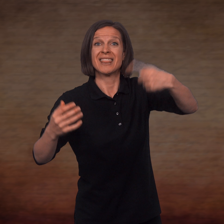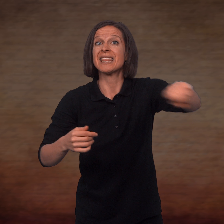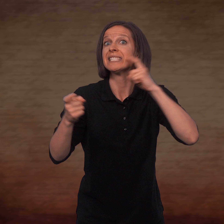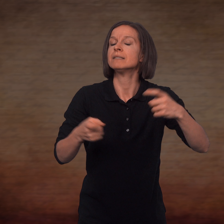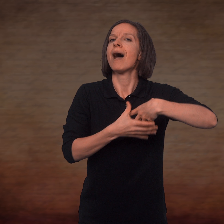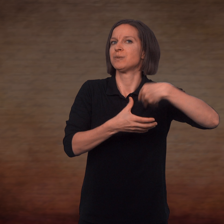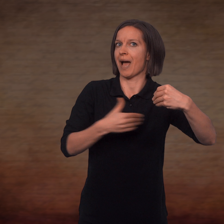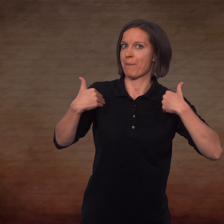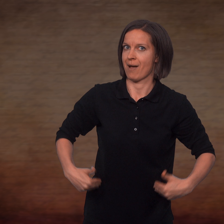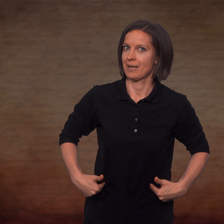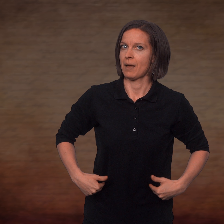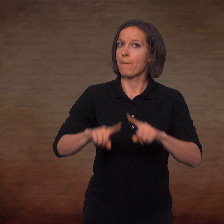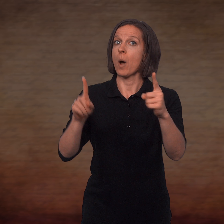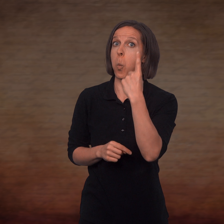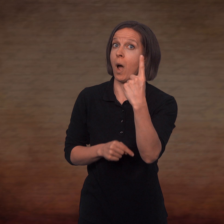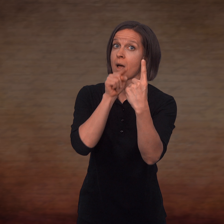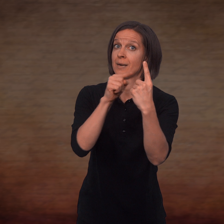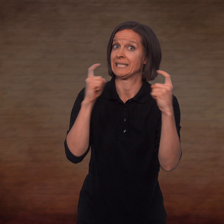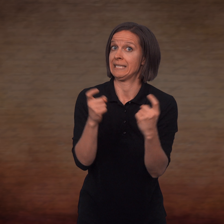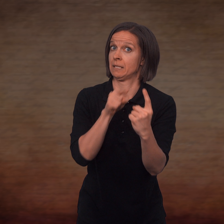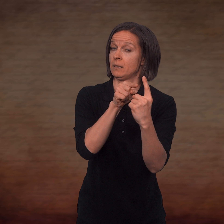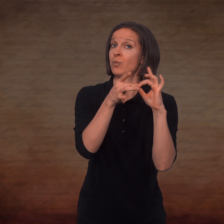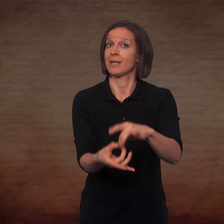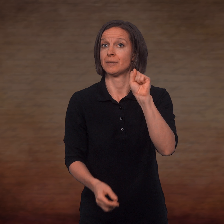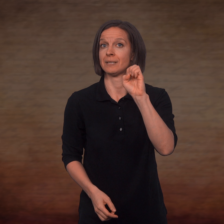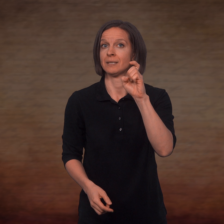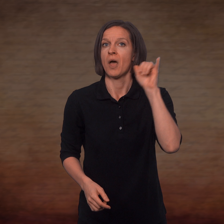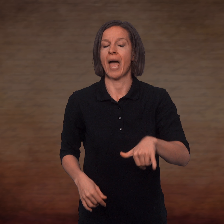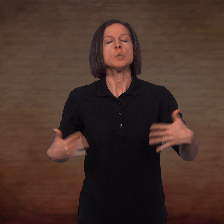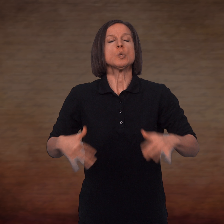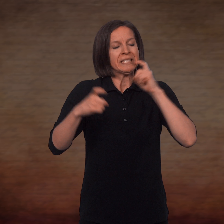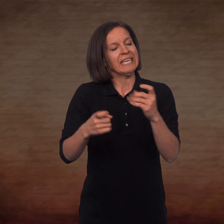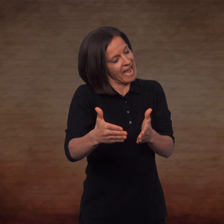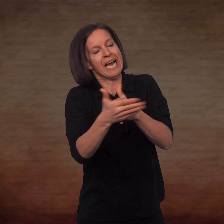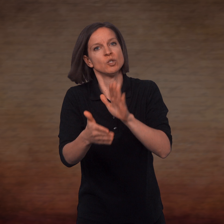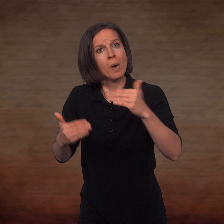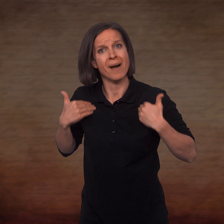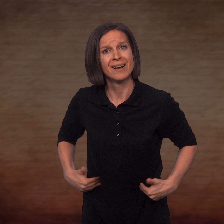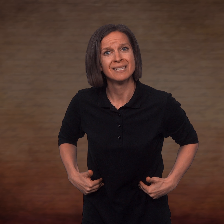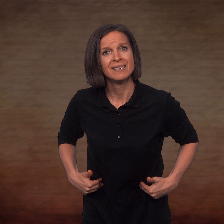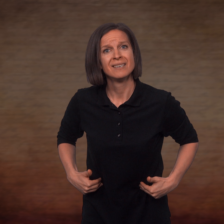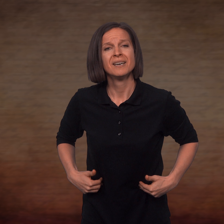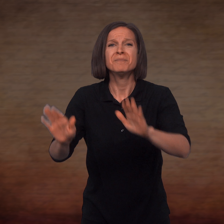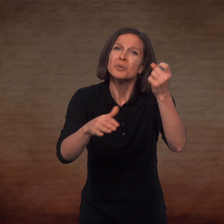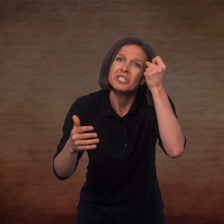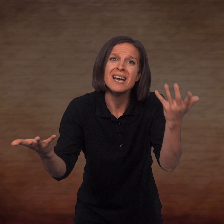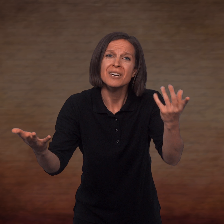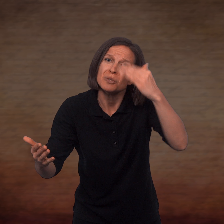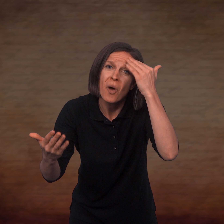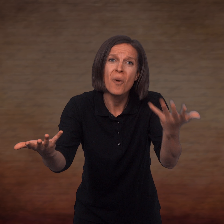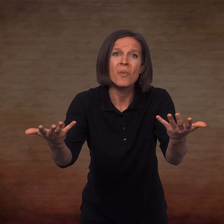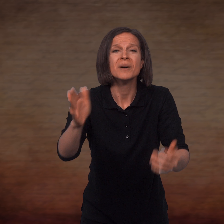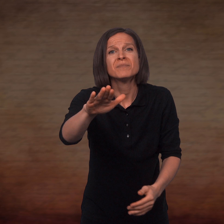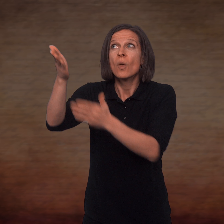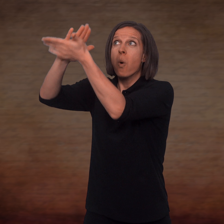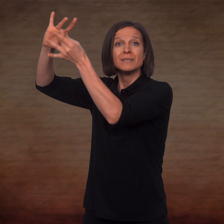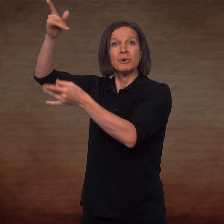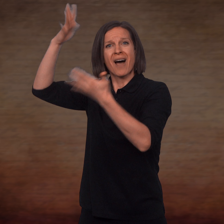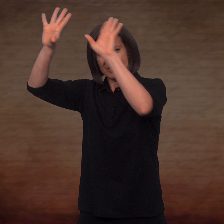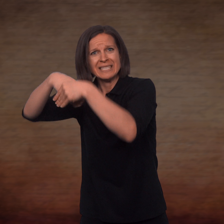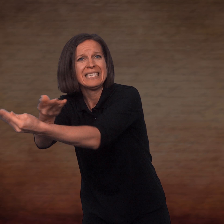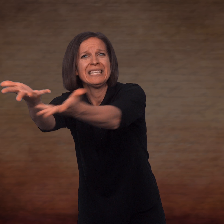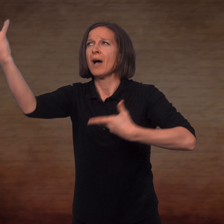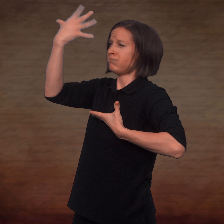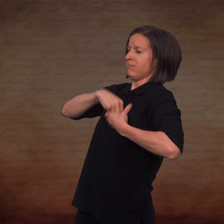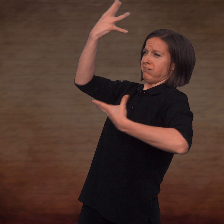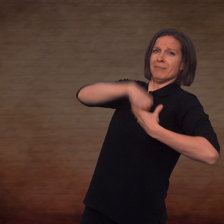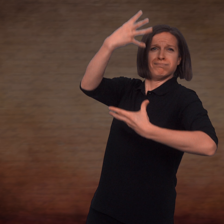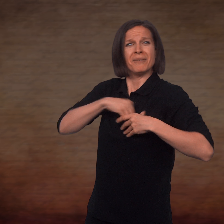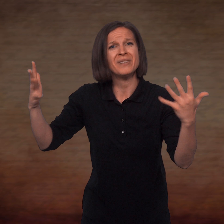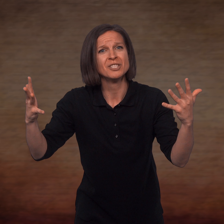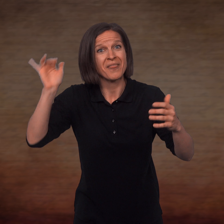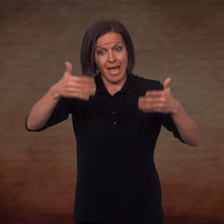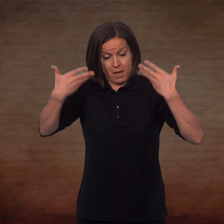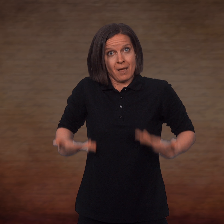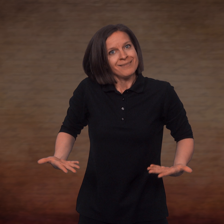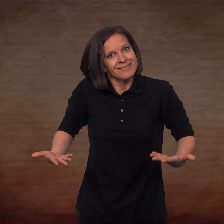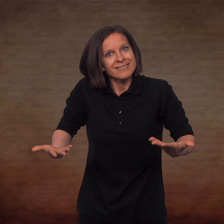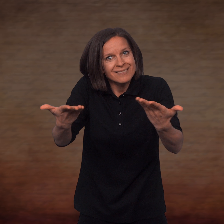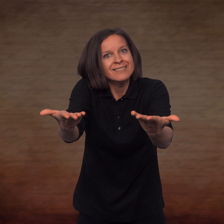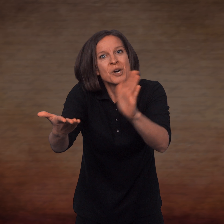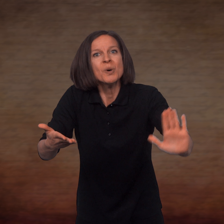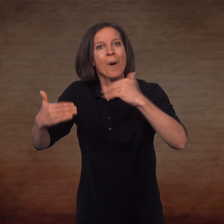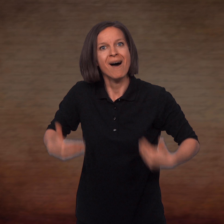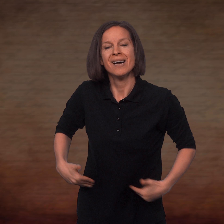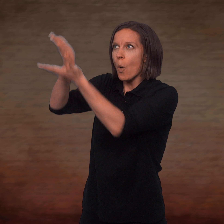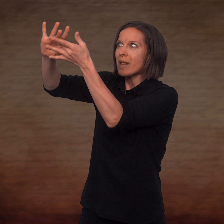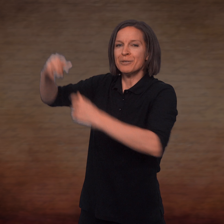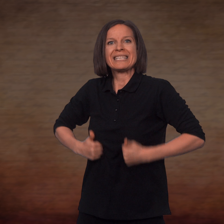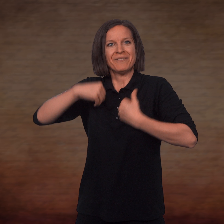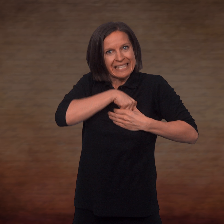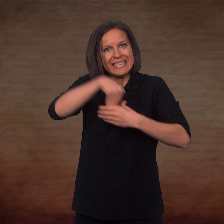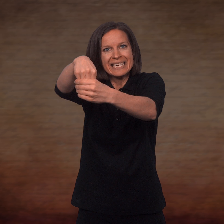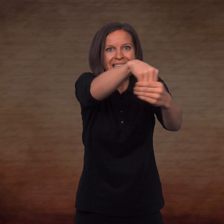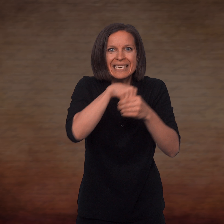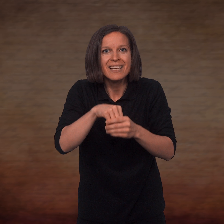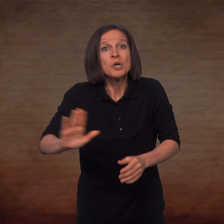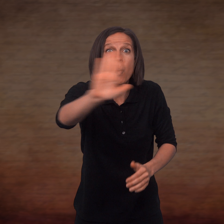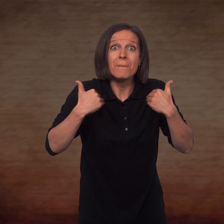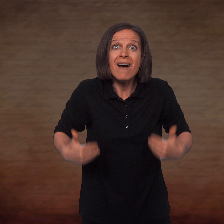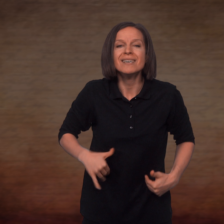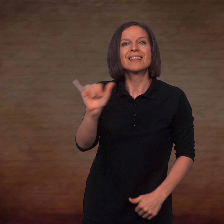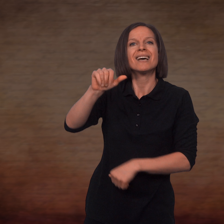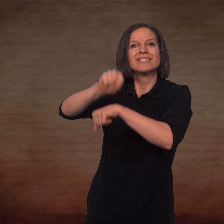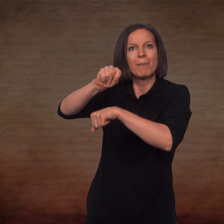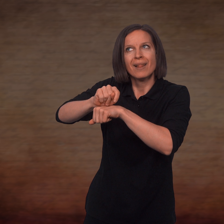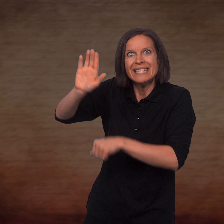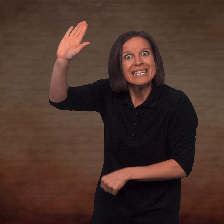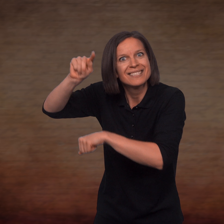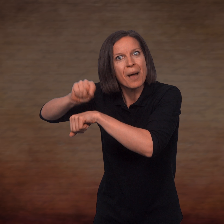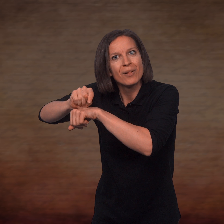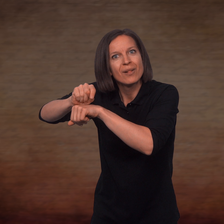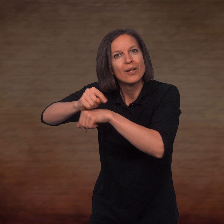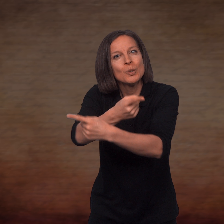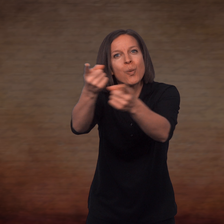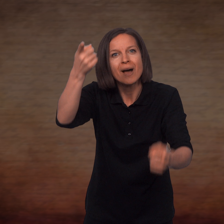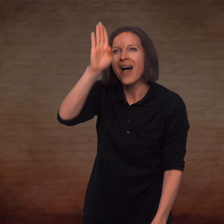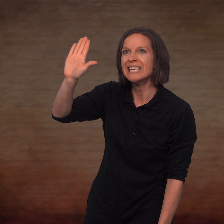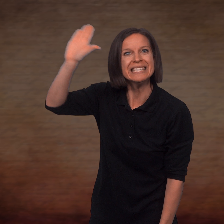Every other sin a man can commit is outside his body, but he who sins sexually sins against his own body.